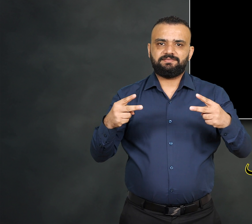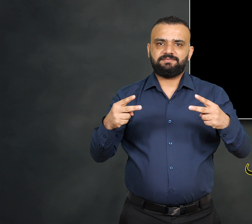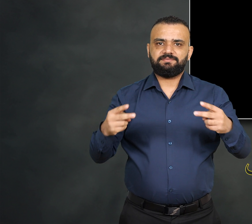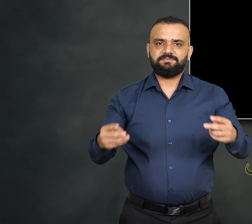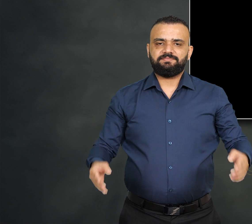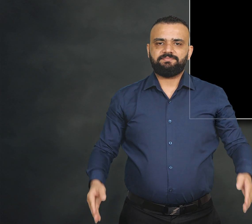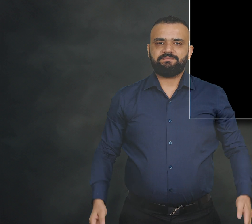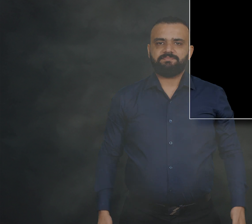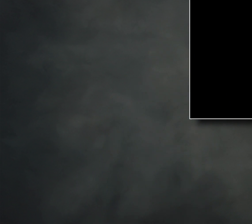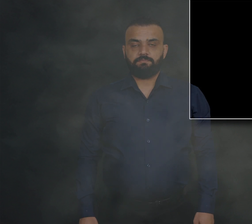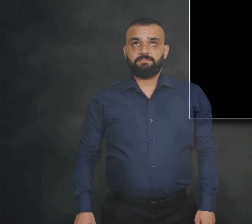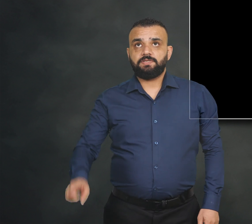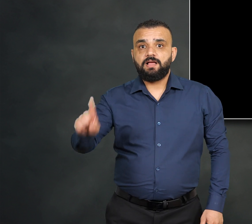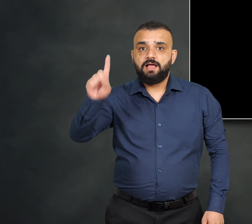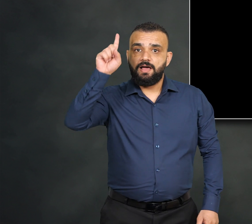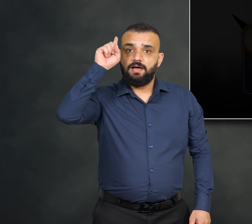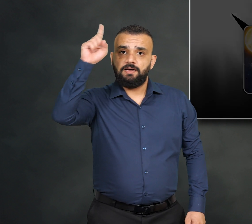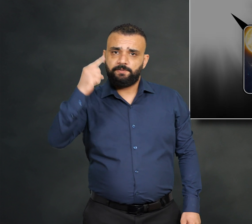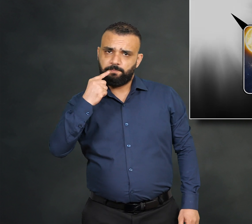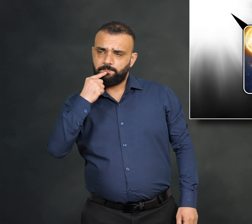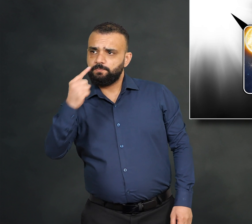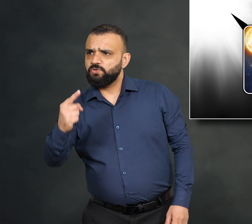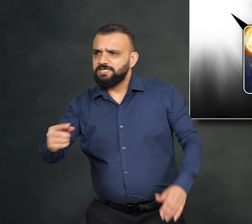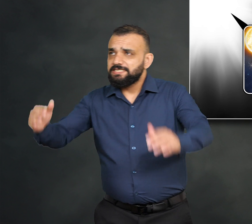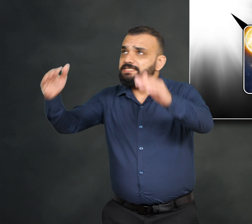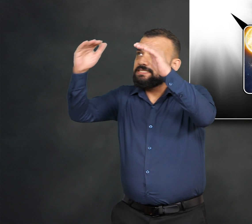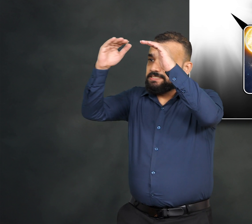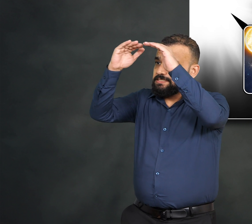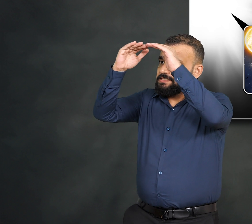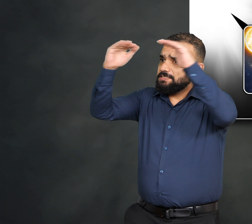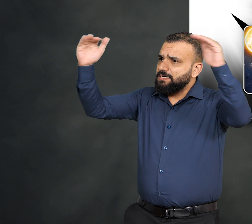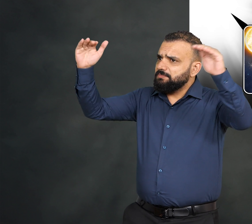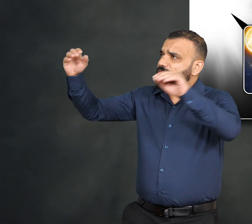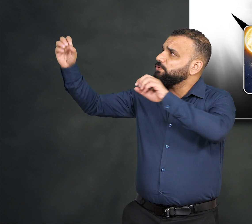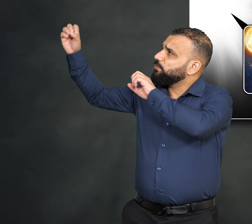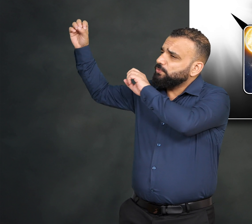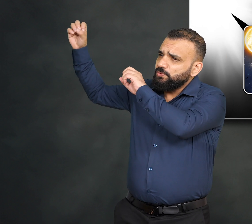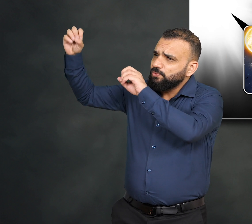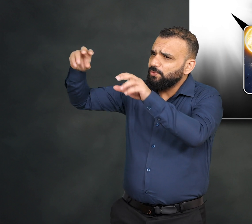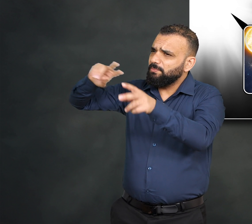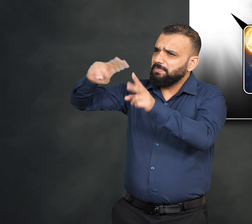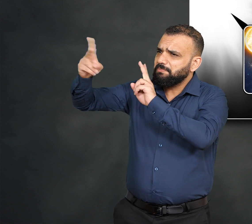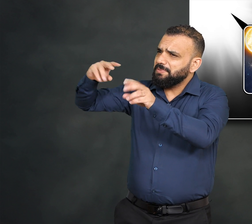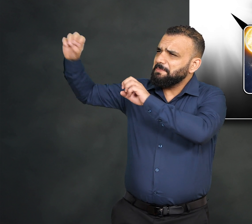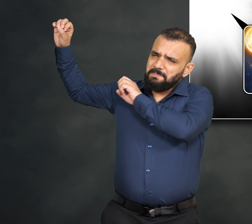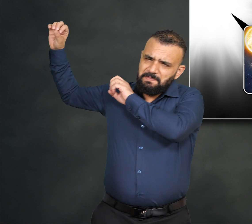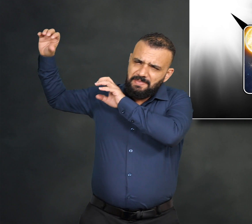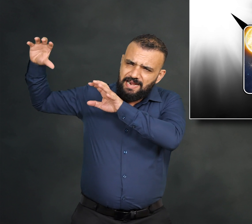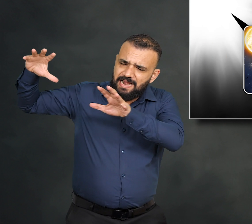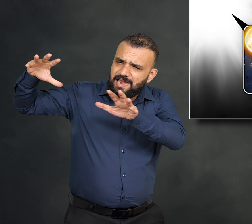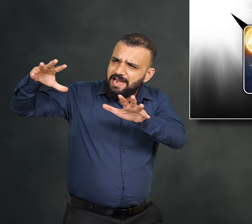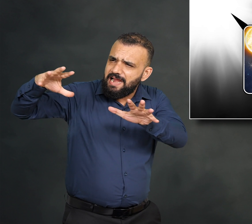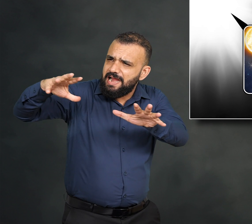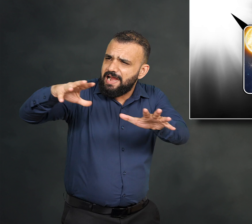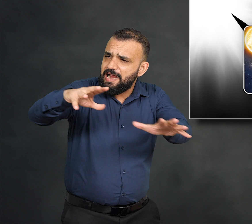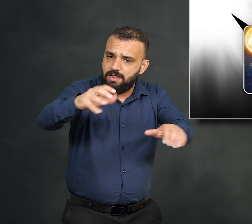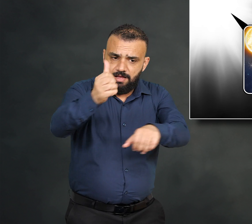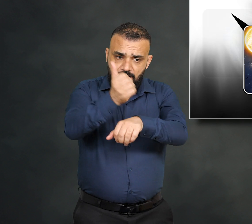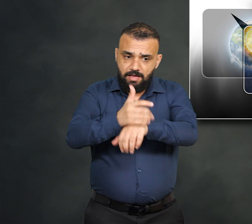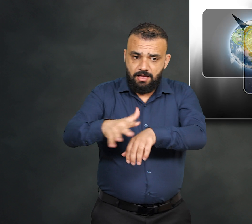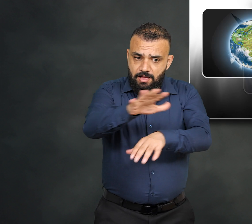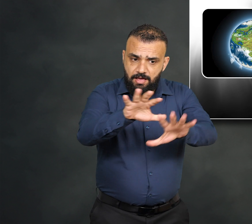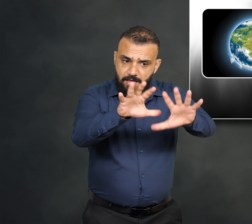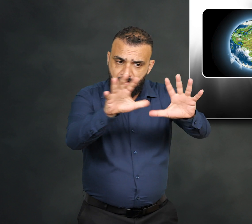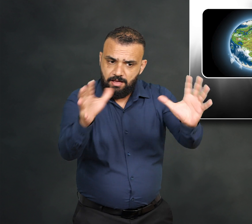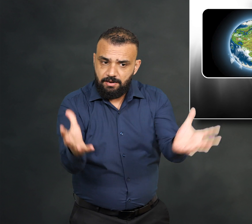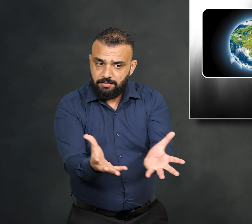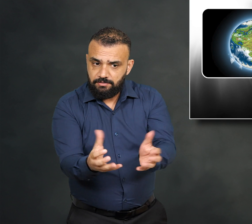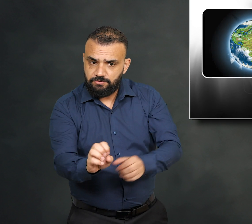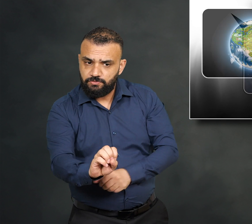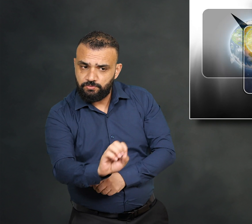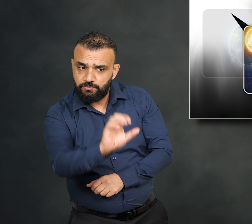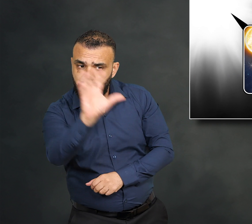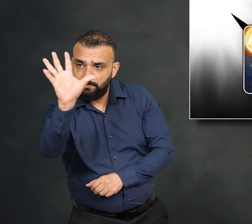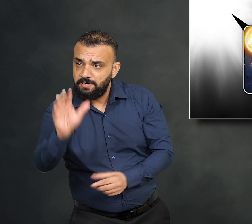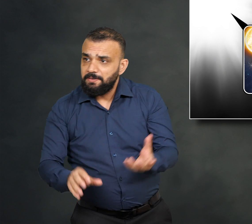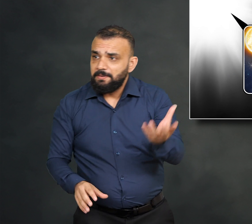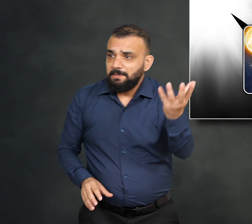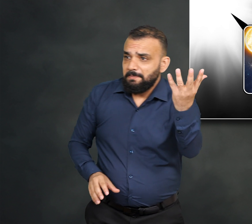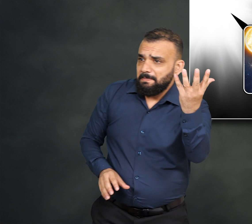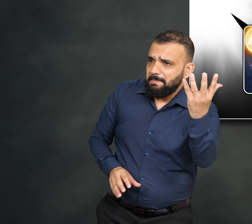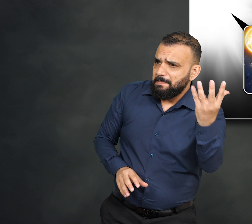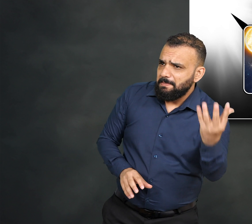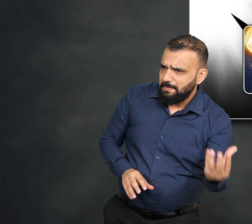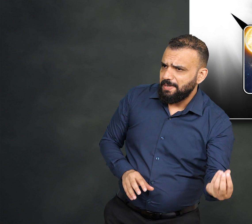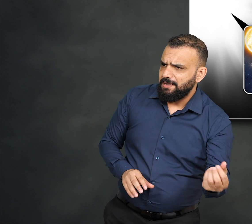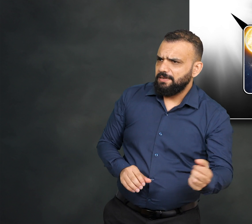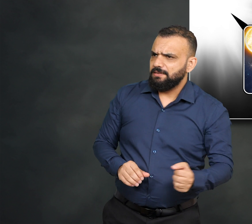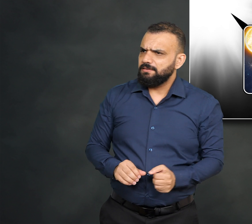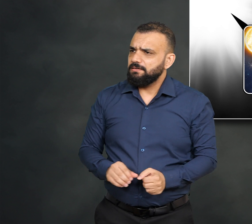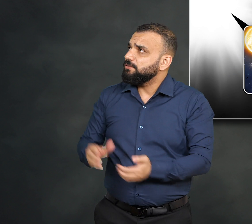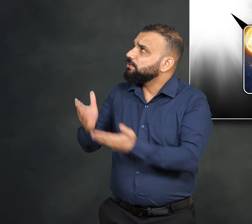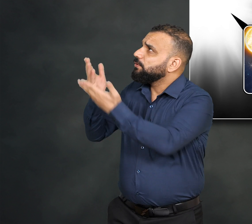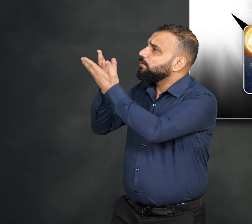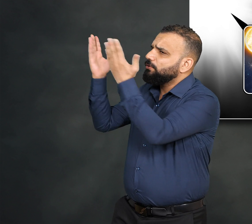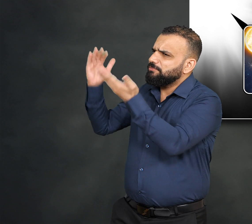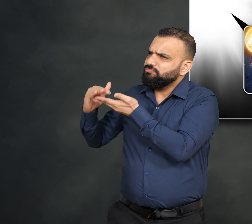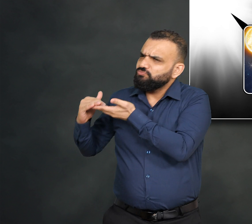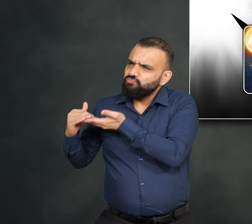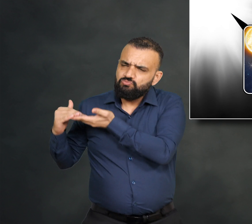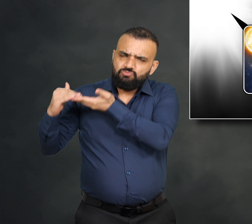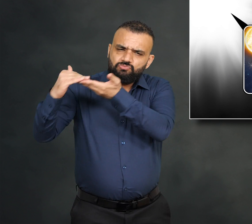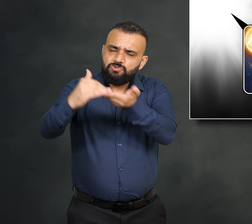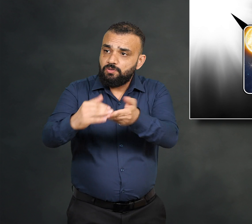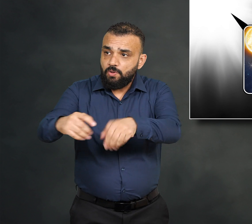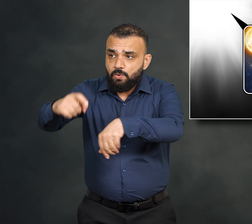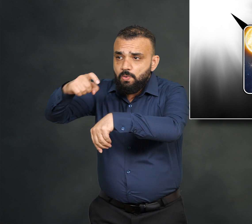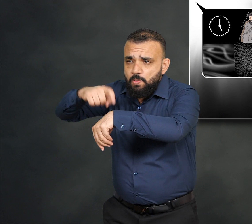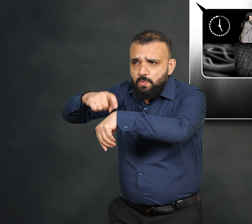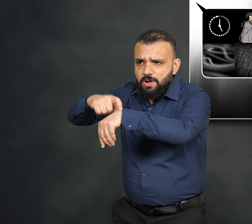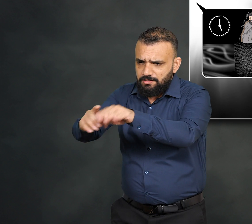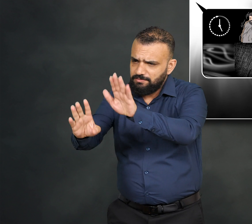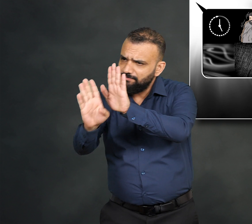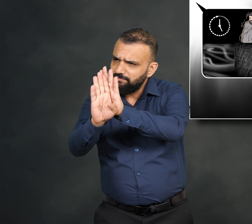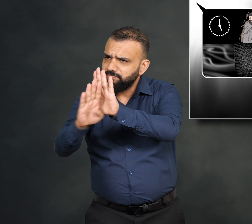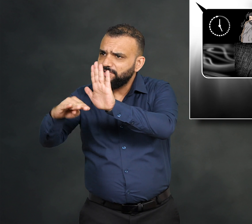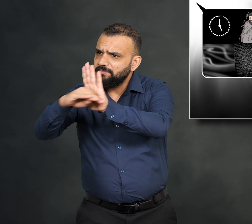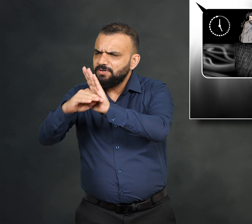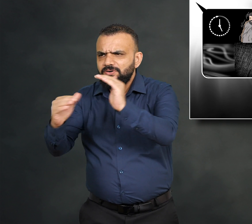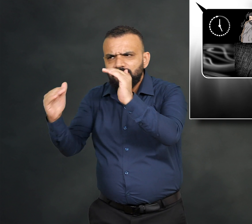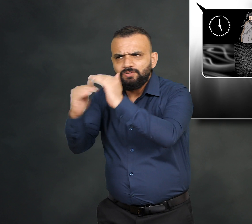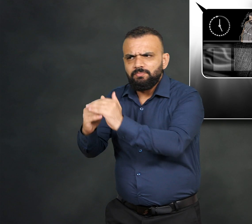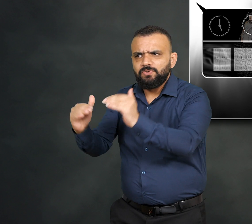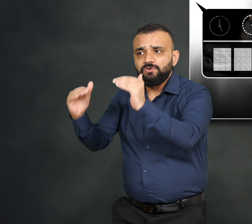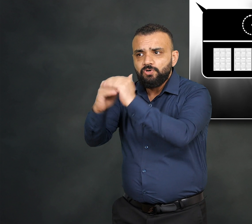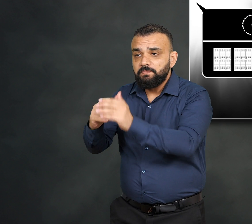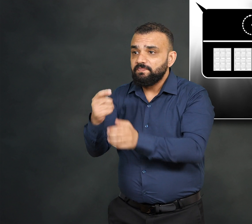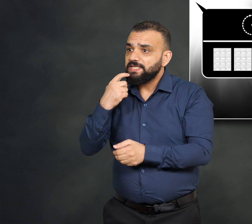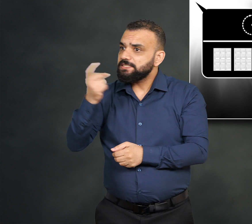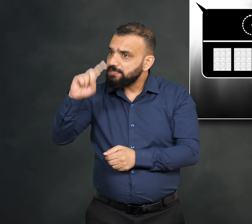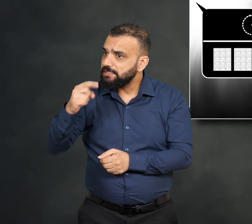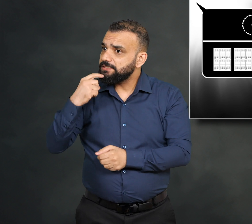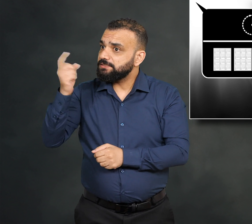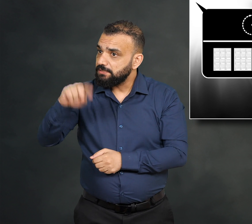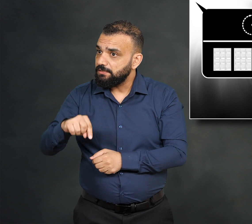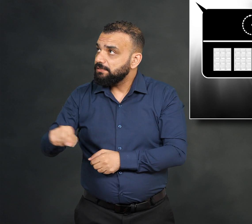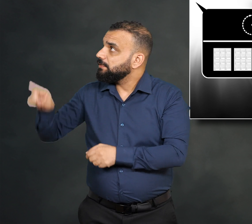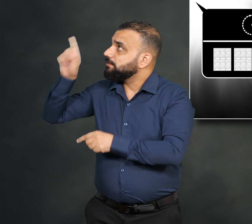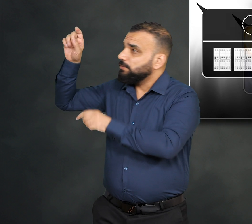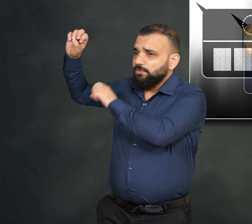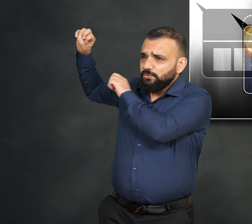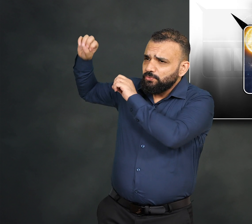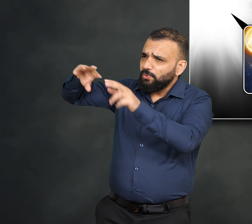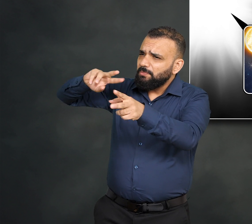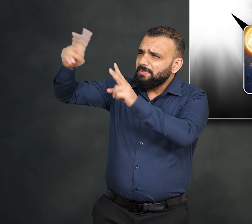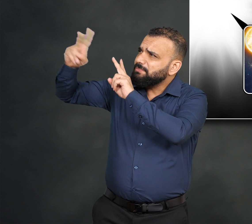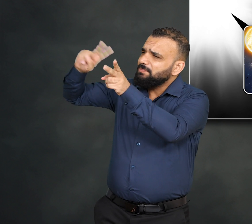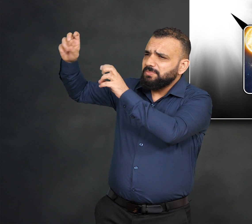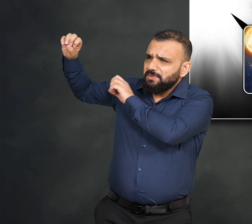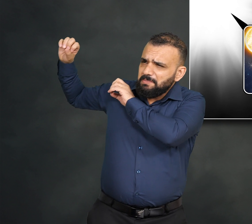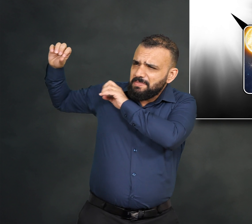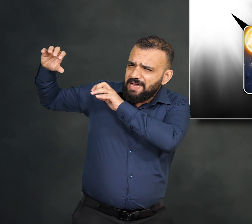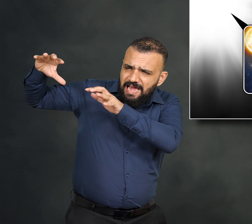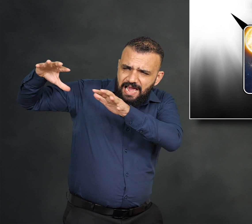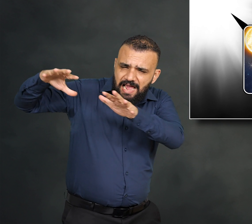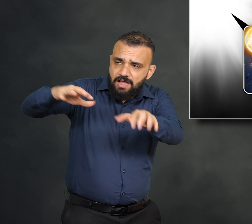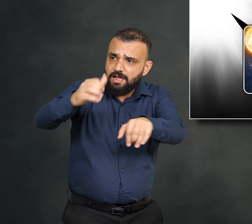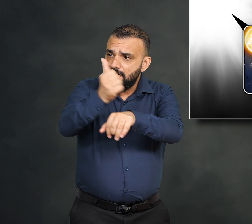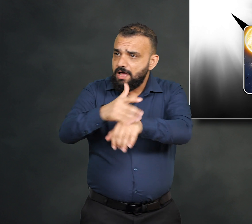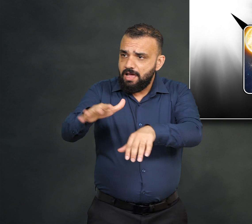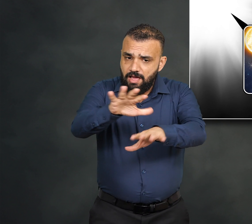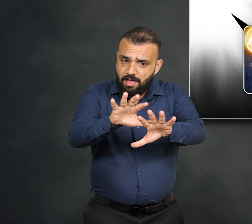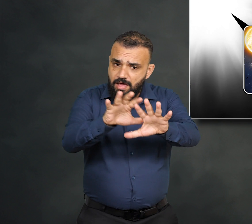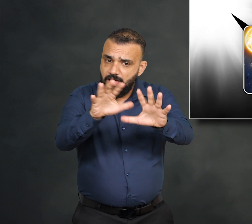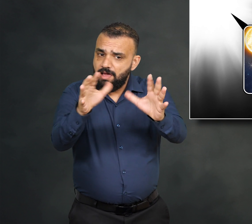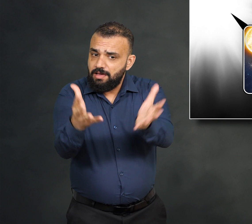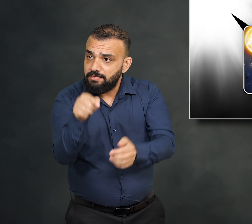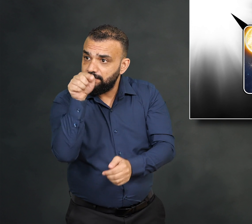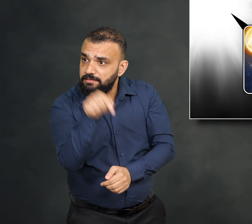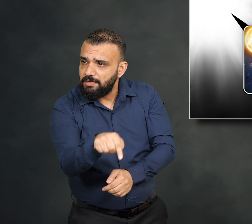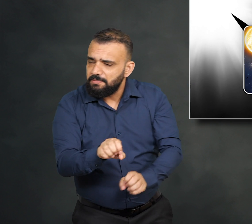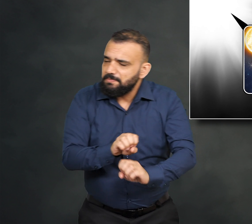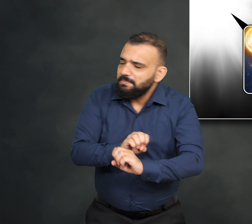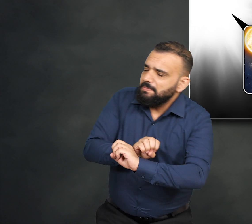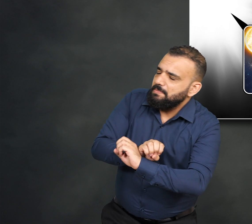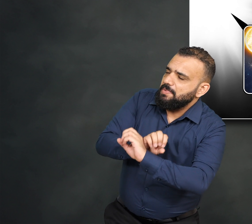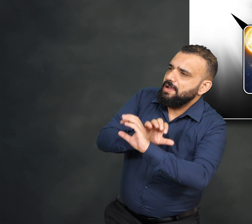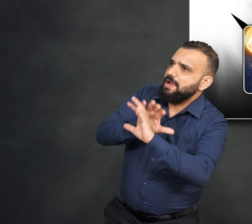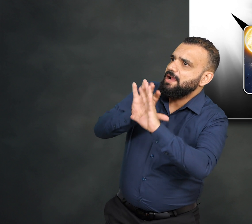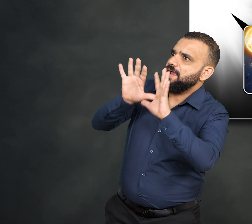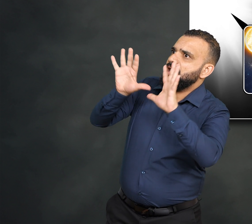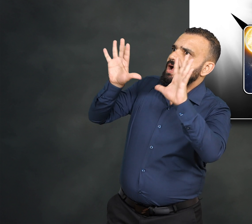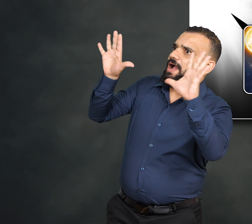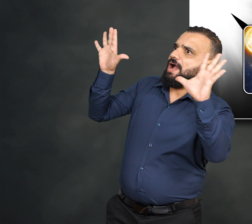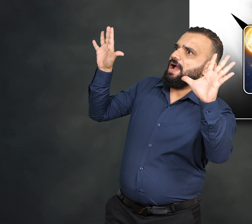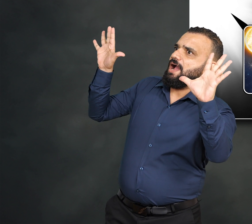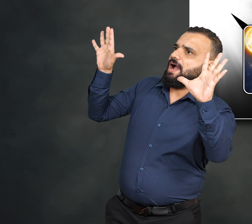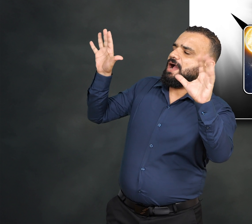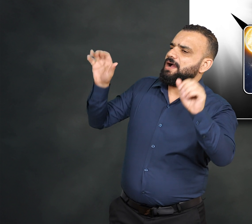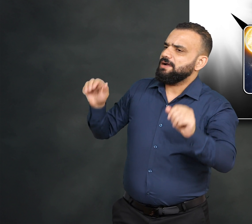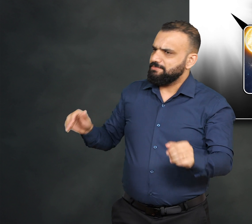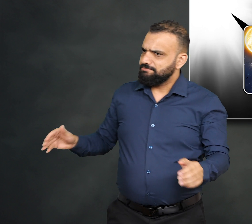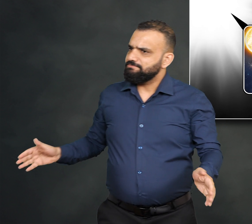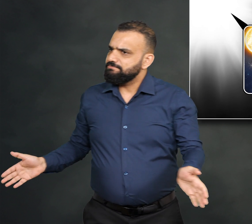And God said, “Let there be lights in the expanse of the sky to distinguish between the day and the night, and let them be signs to mark the seasons and days and years.